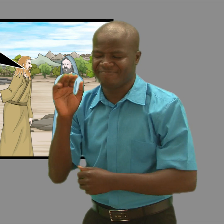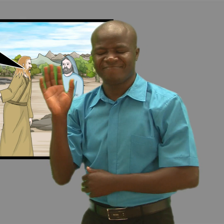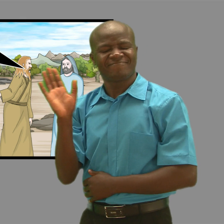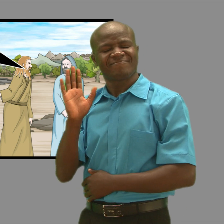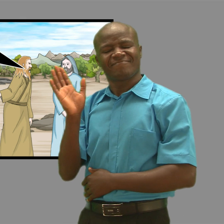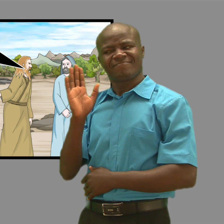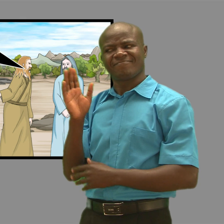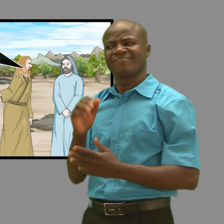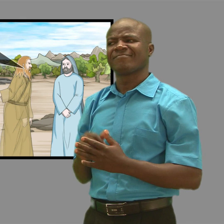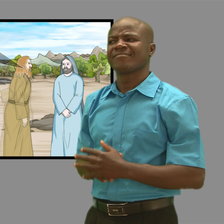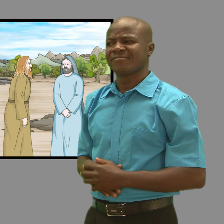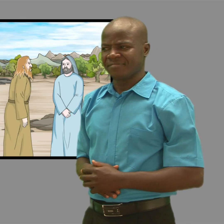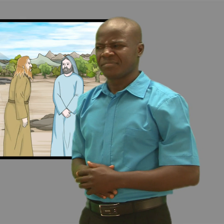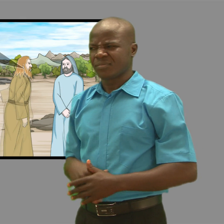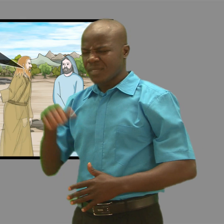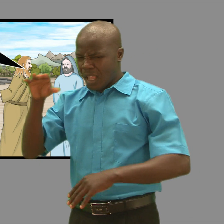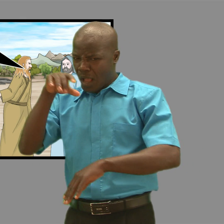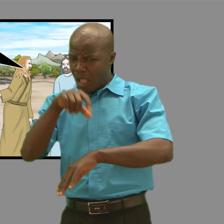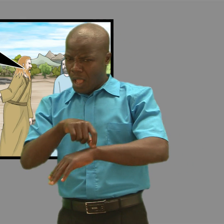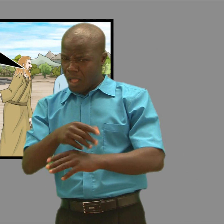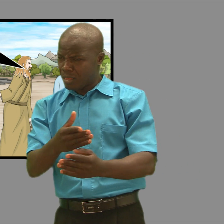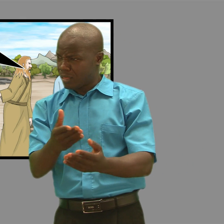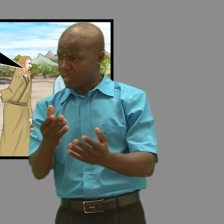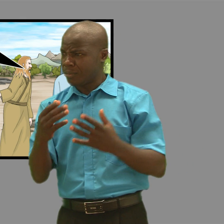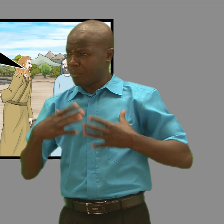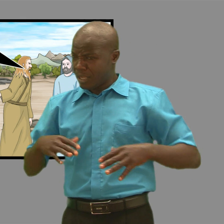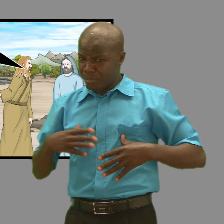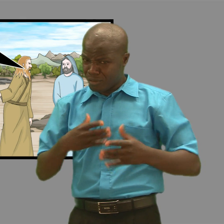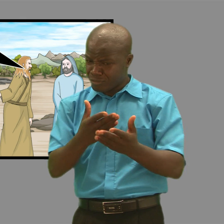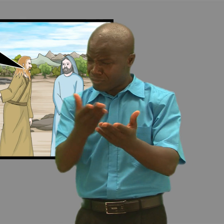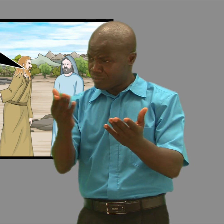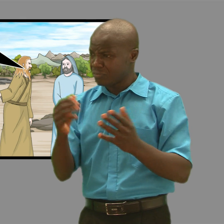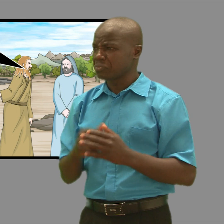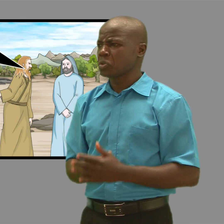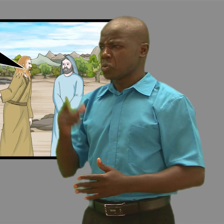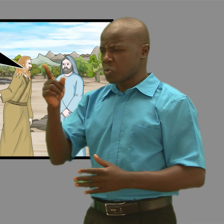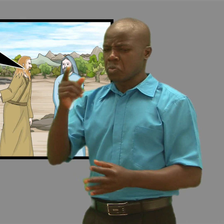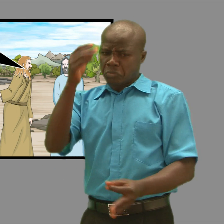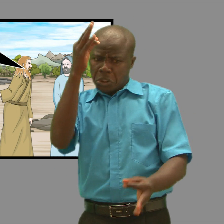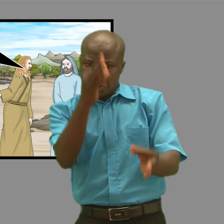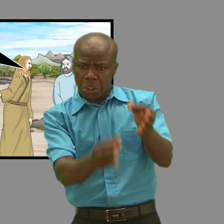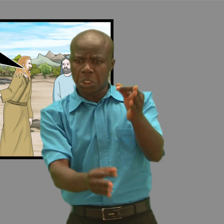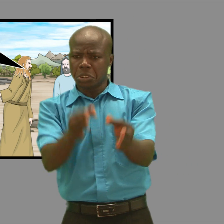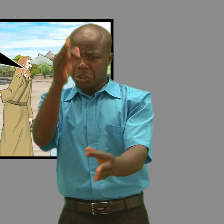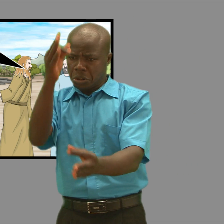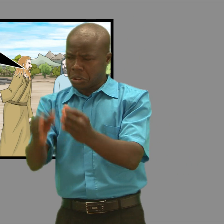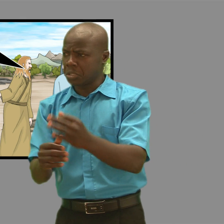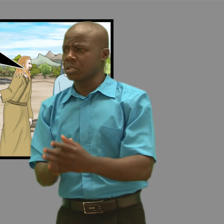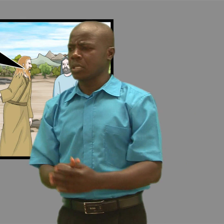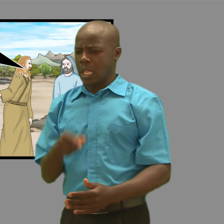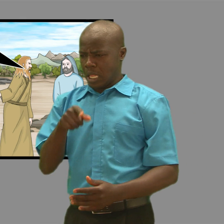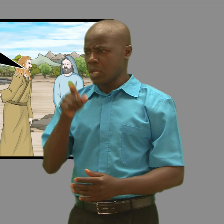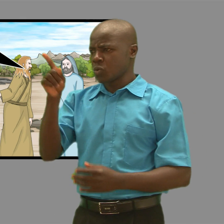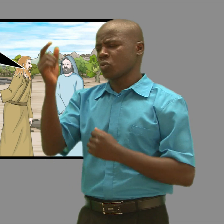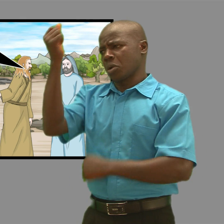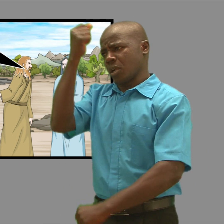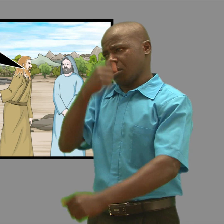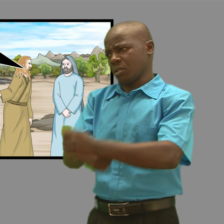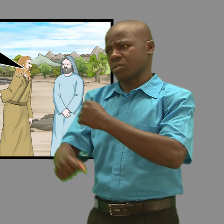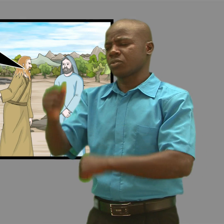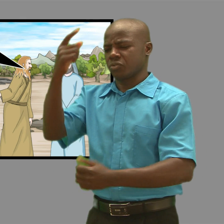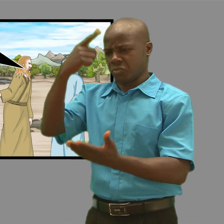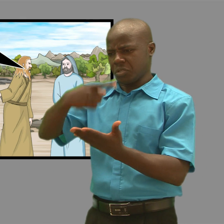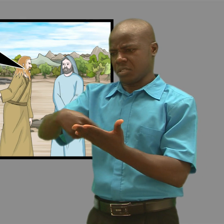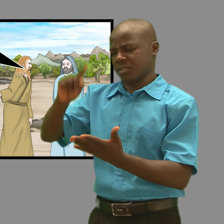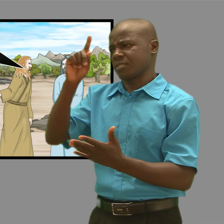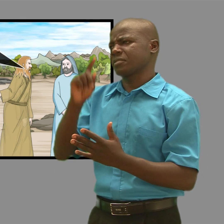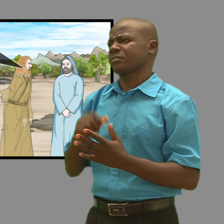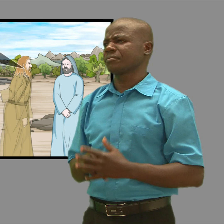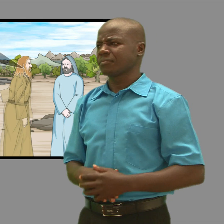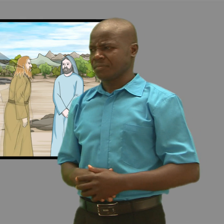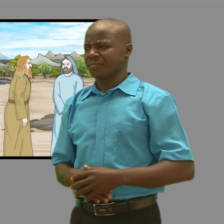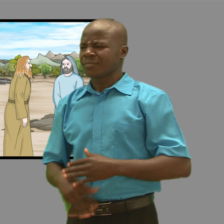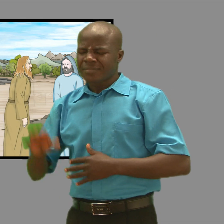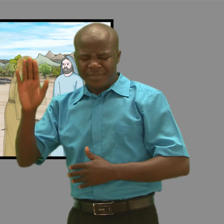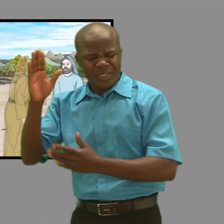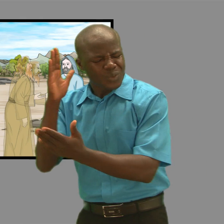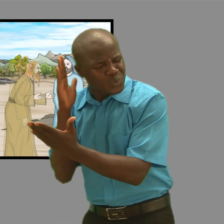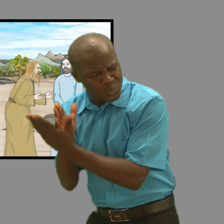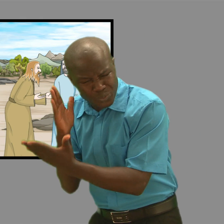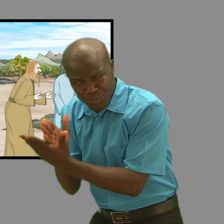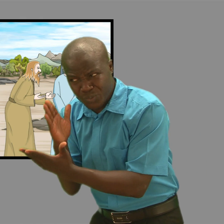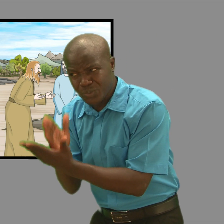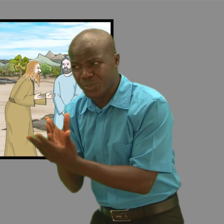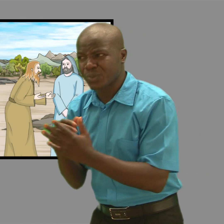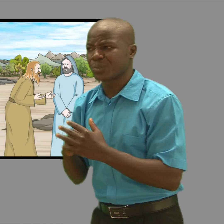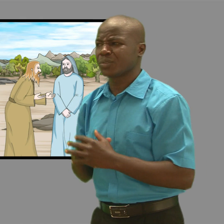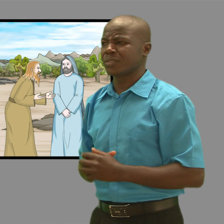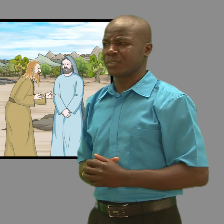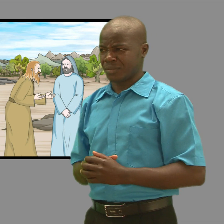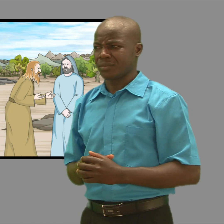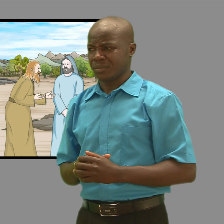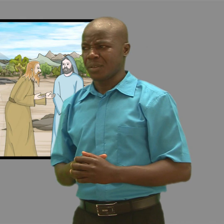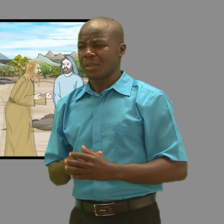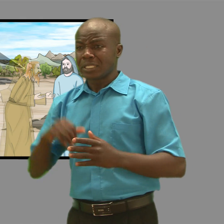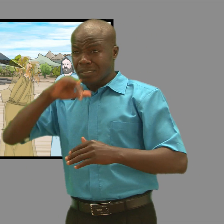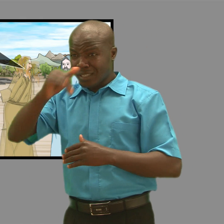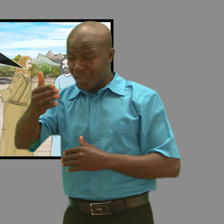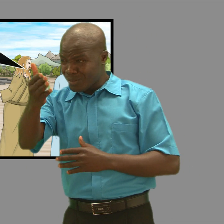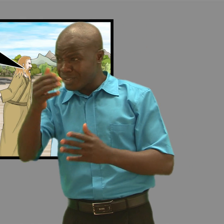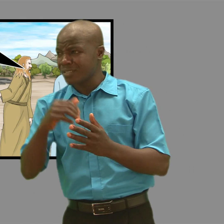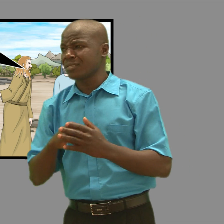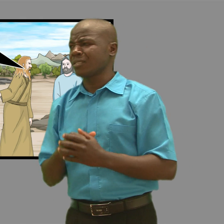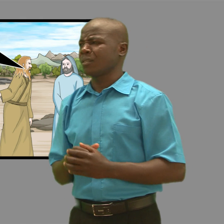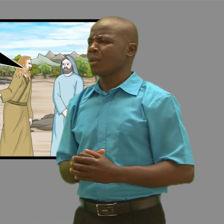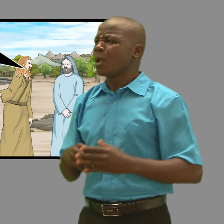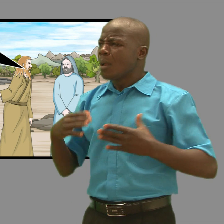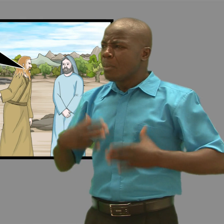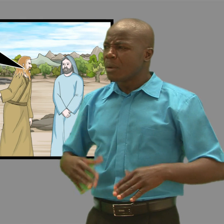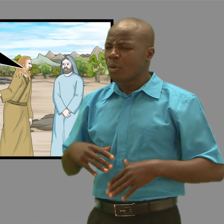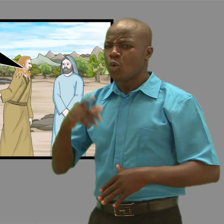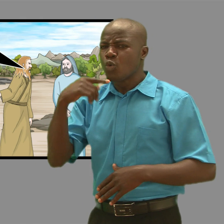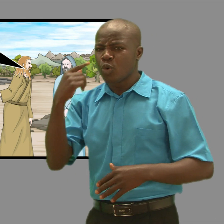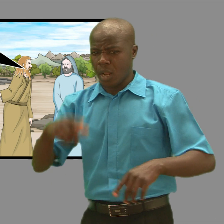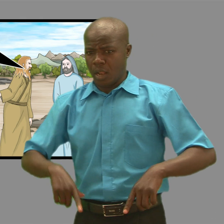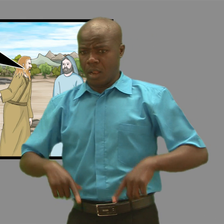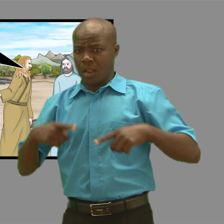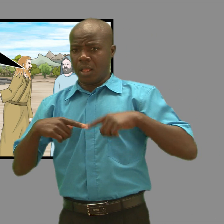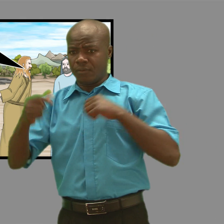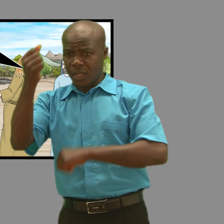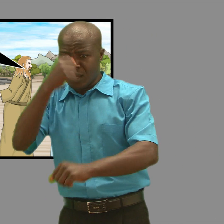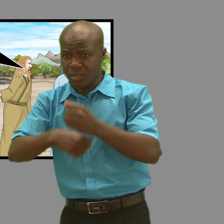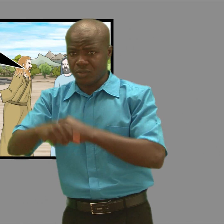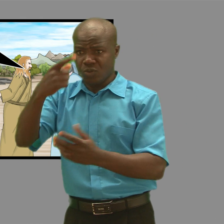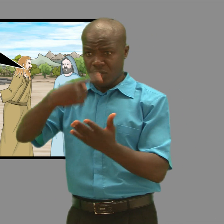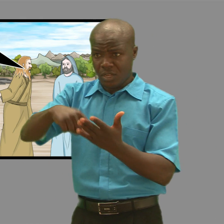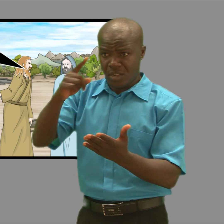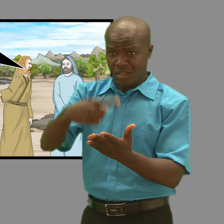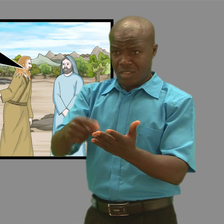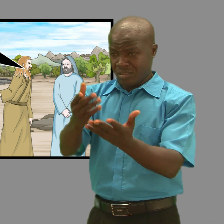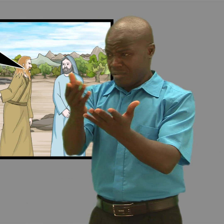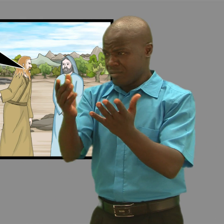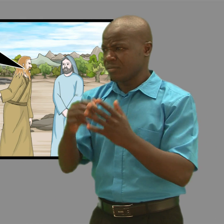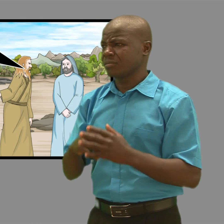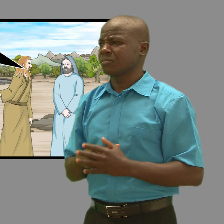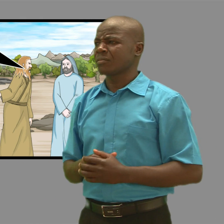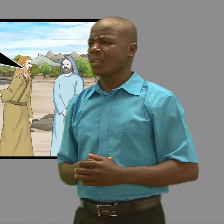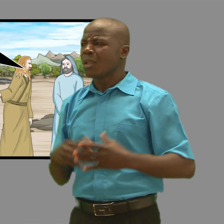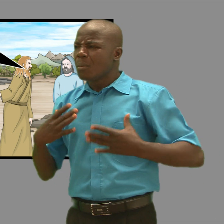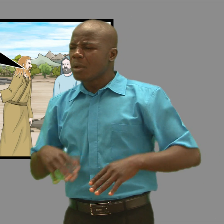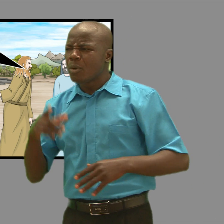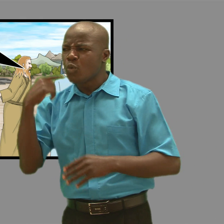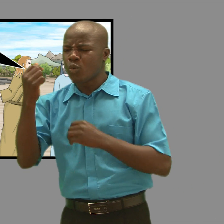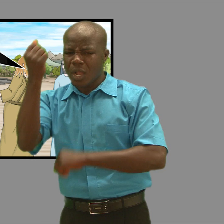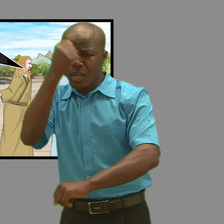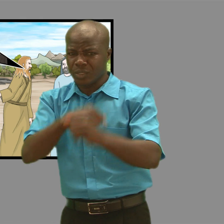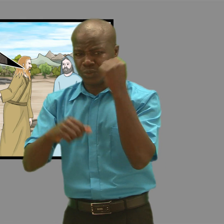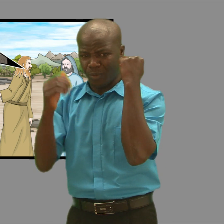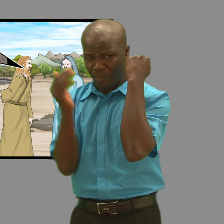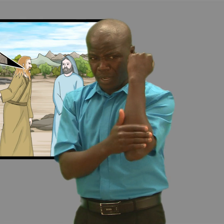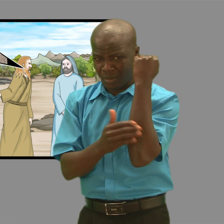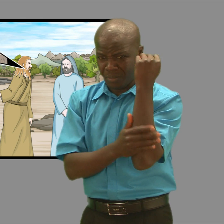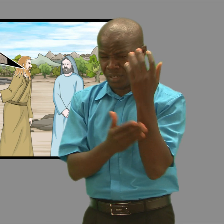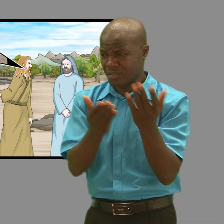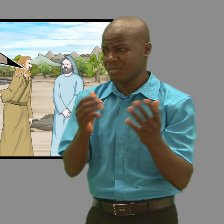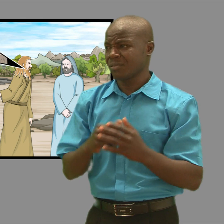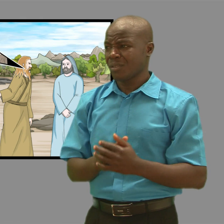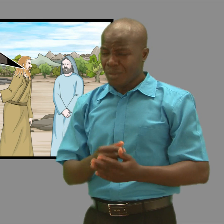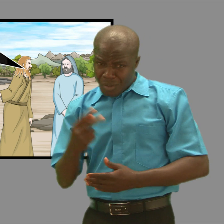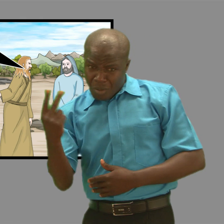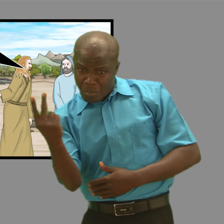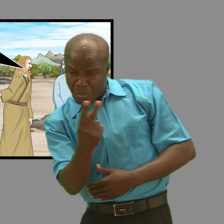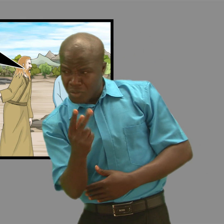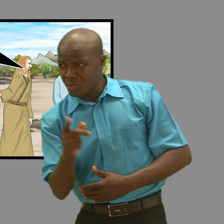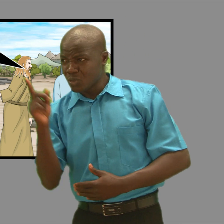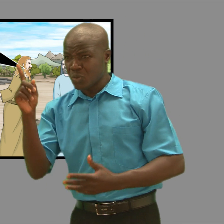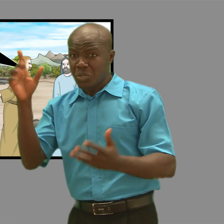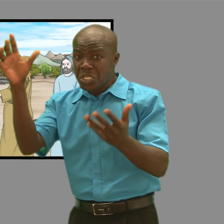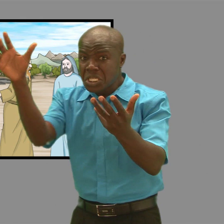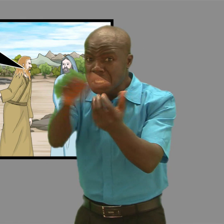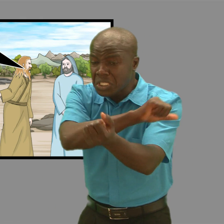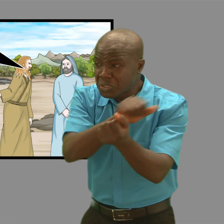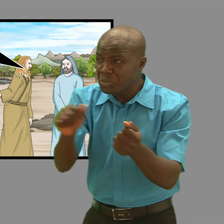Far be it from You to do such a thing—to kill the righteous with the wicked, so that the righteous and the wicked are treated alike.